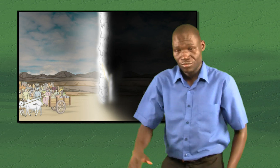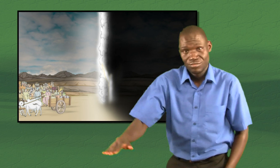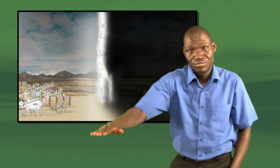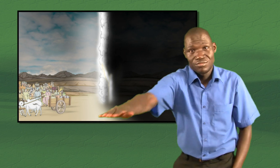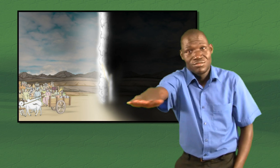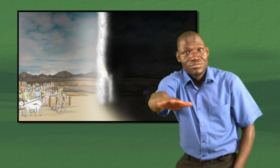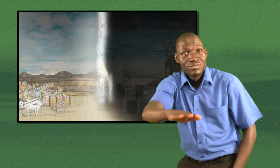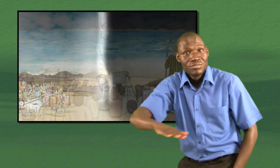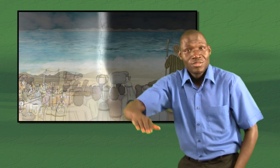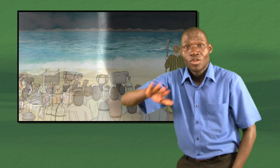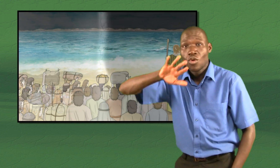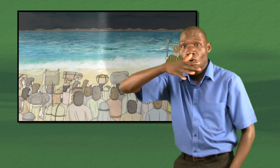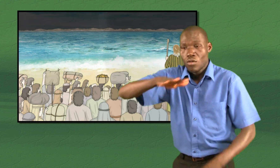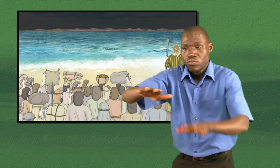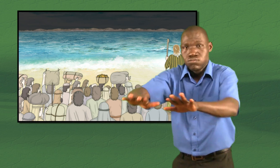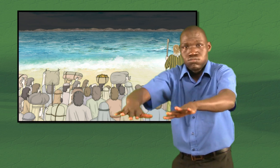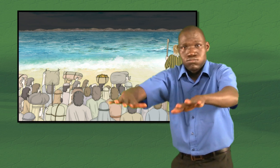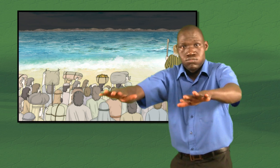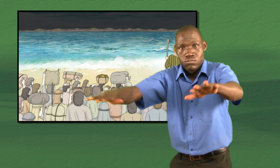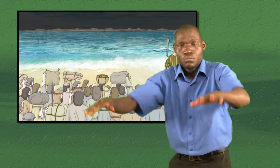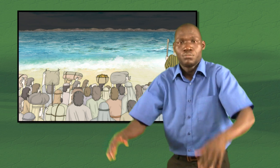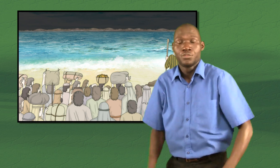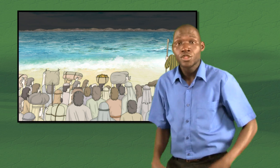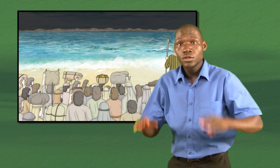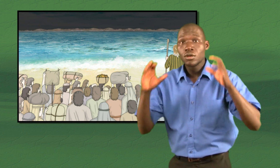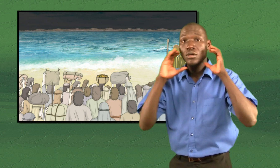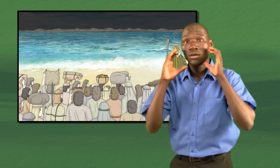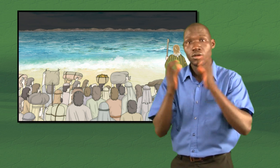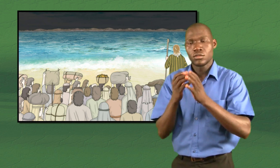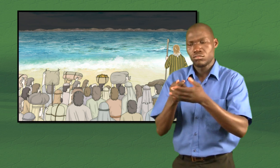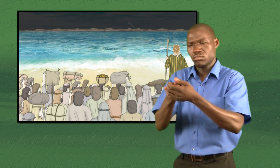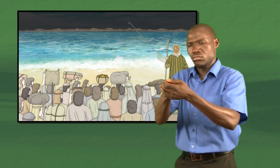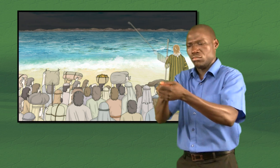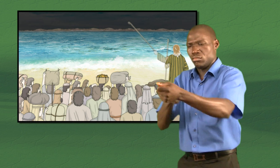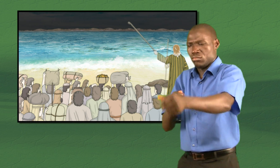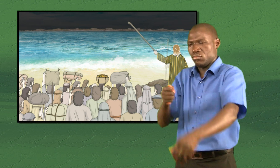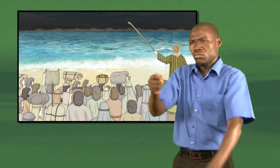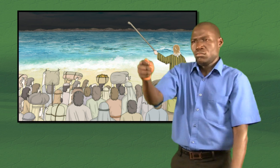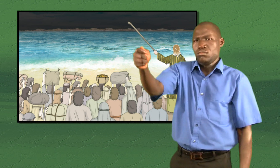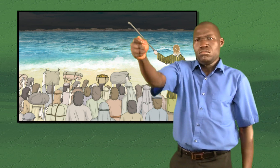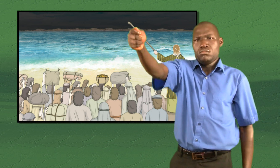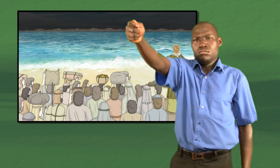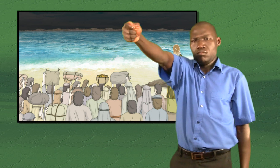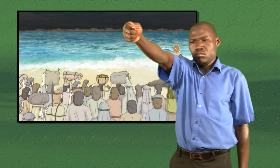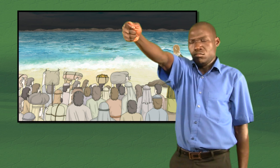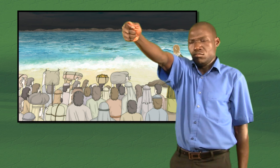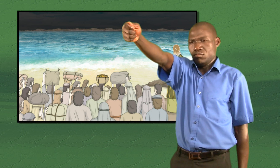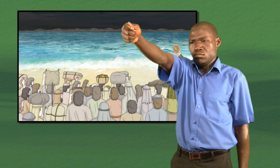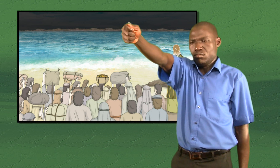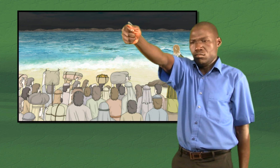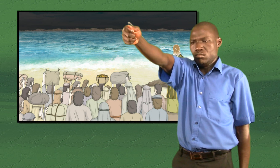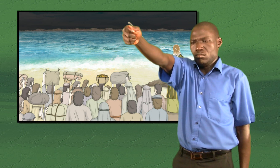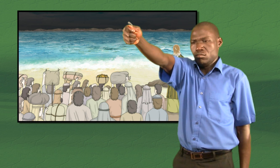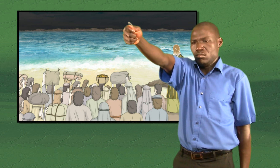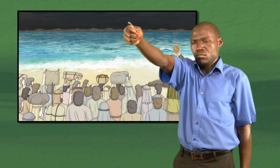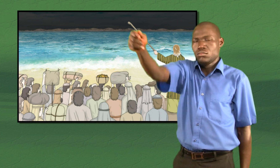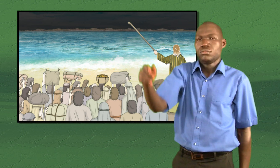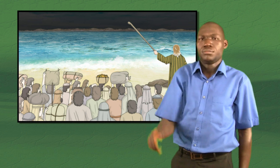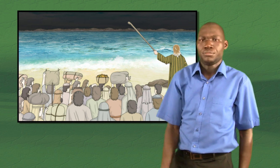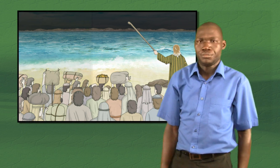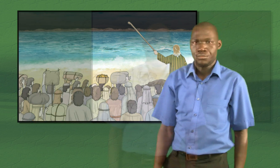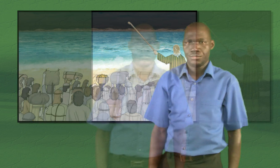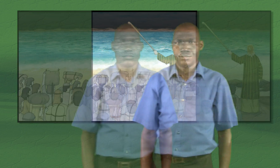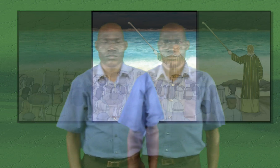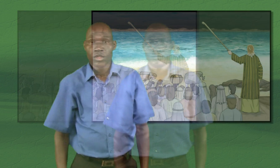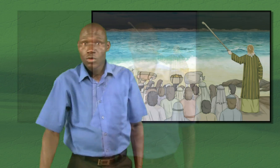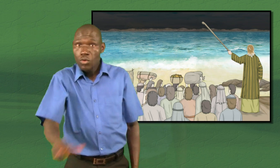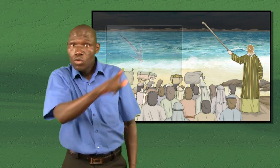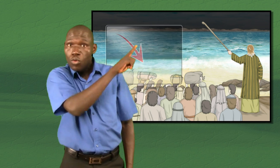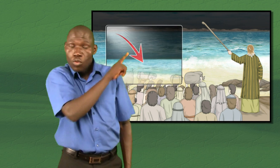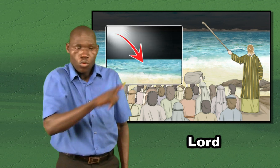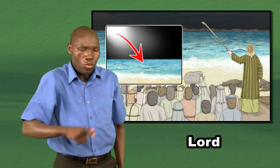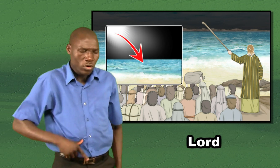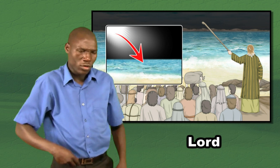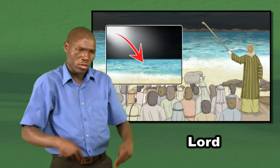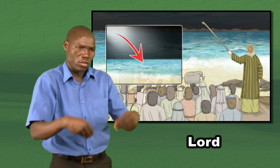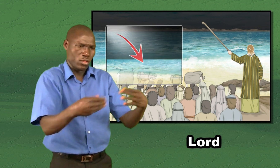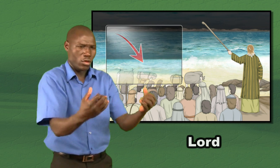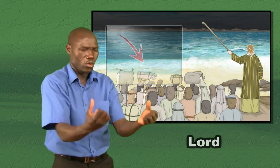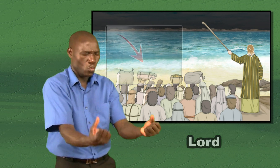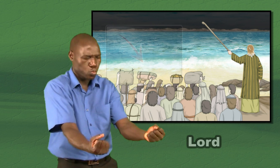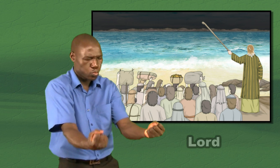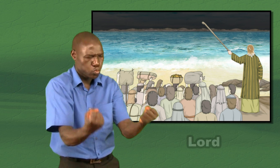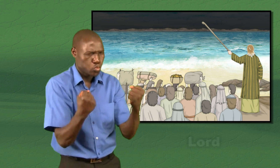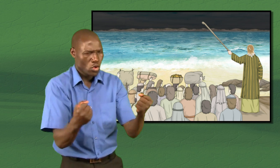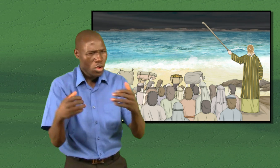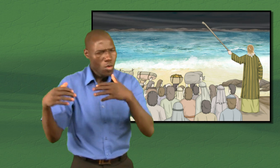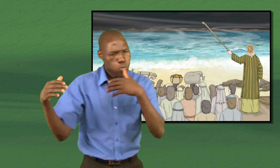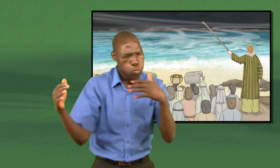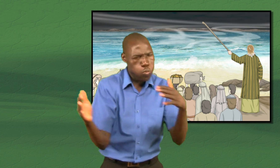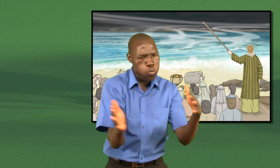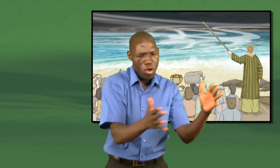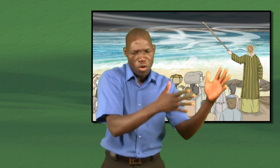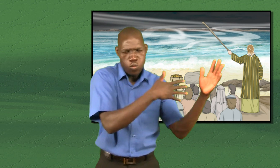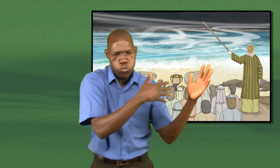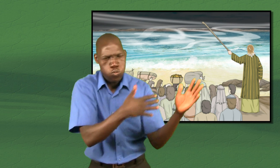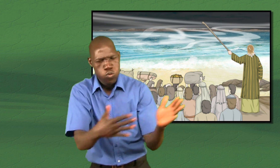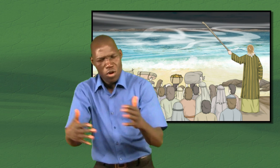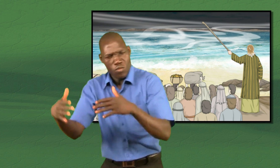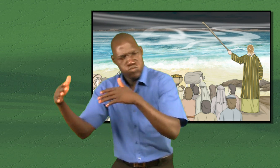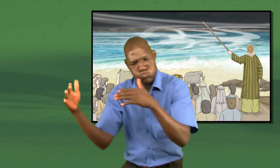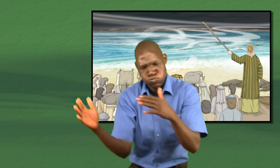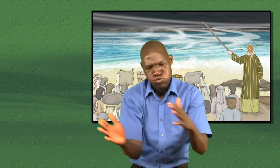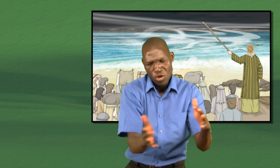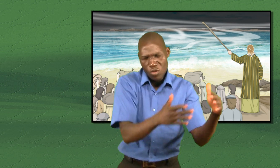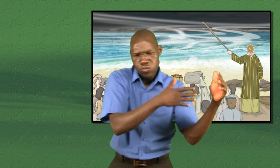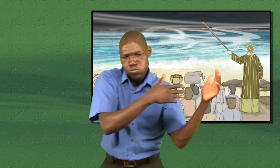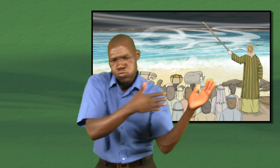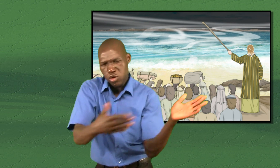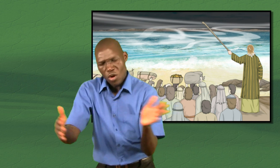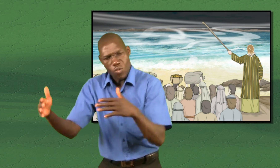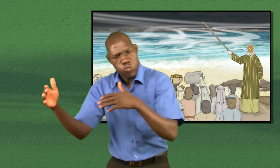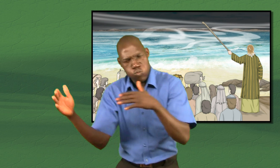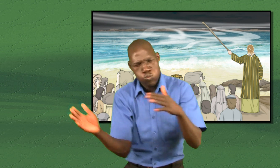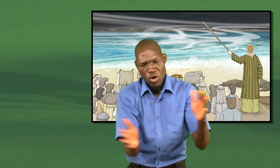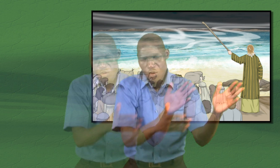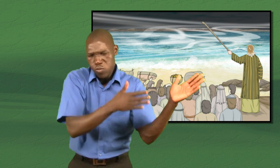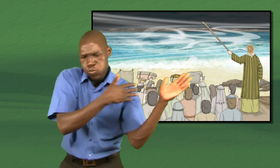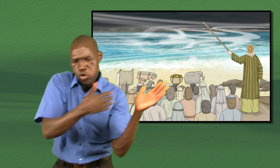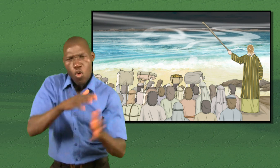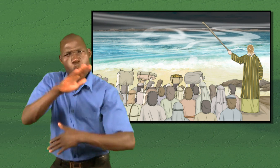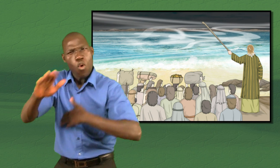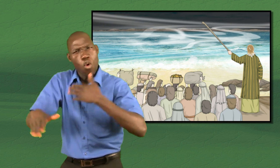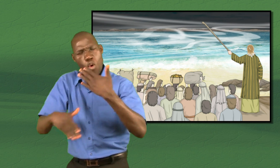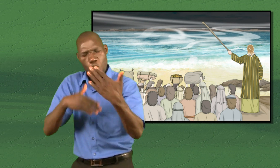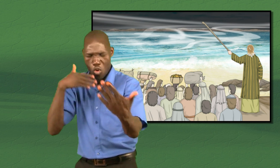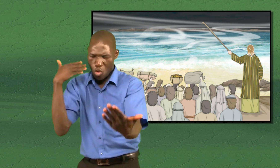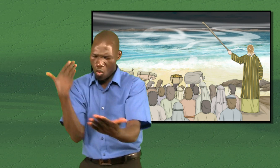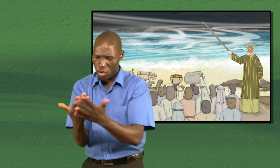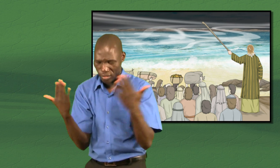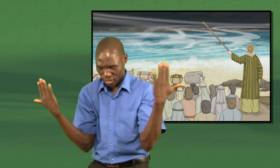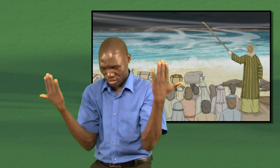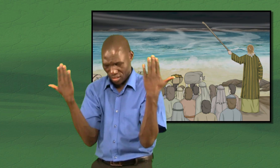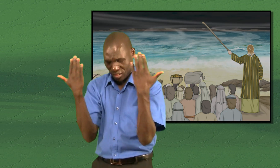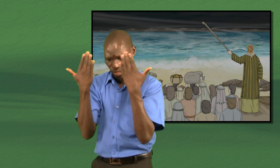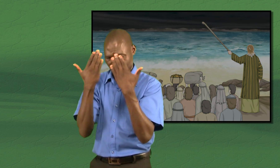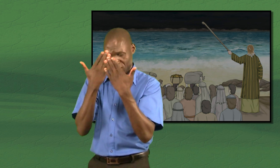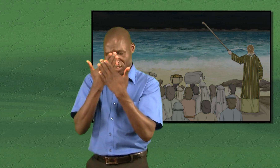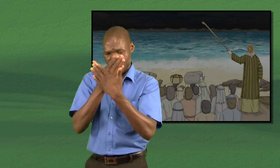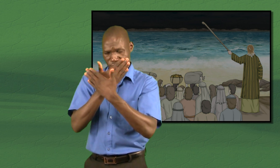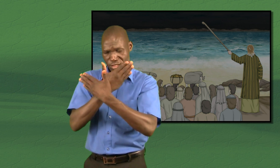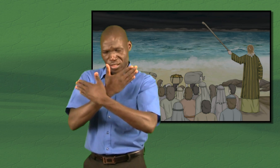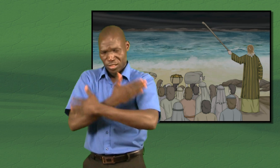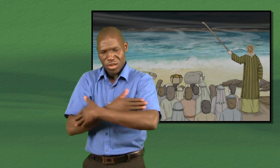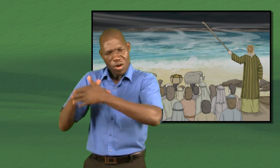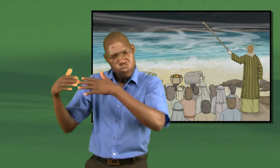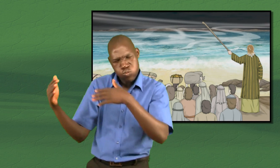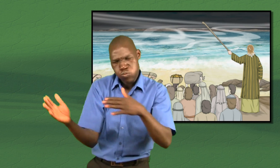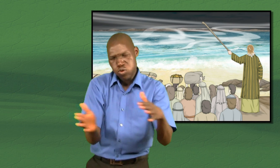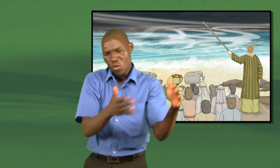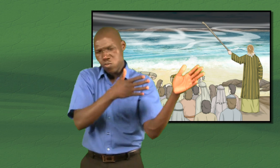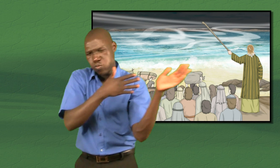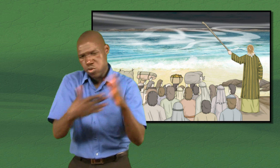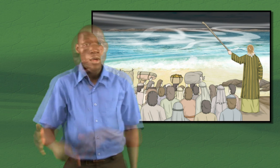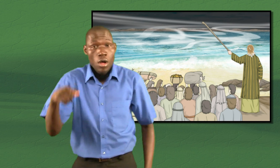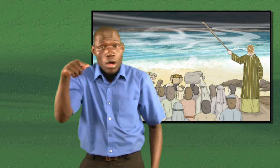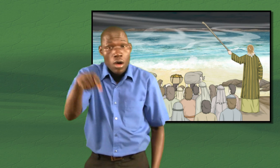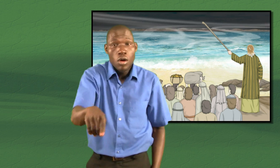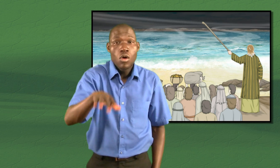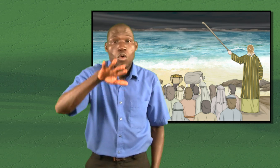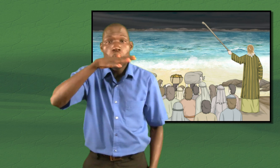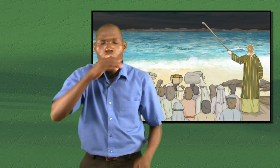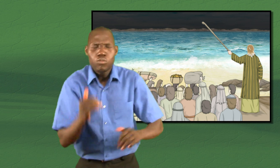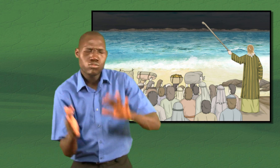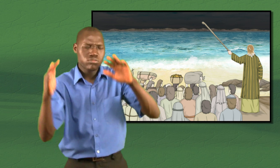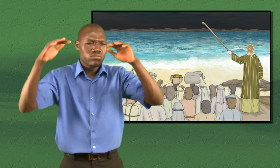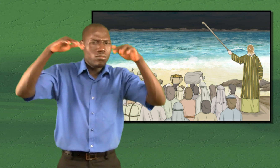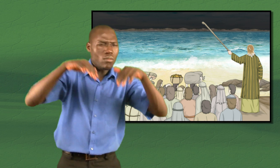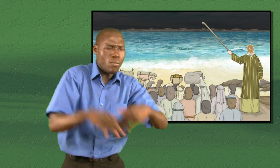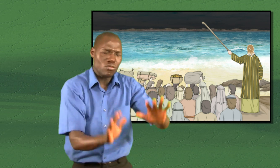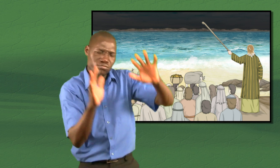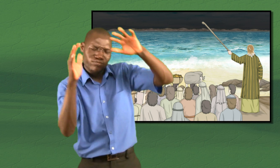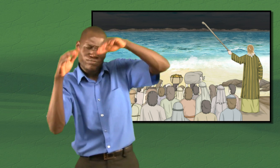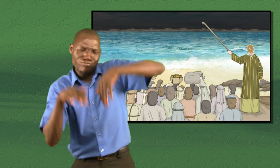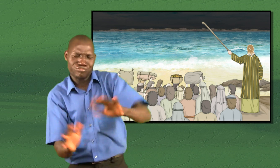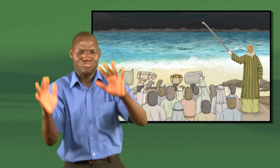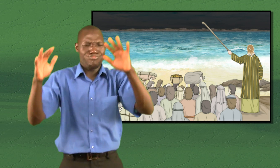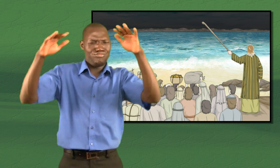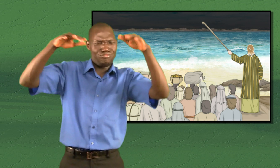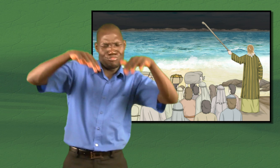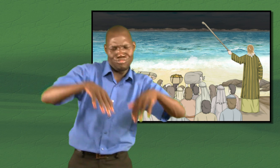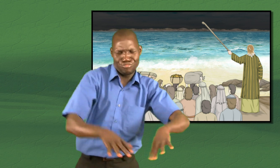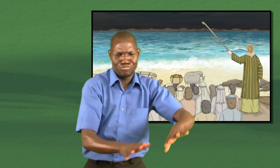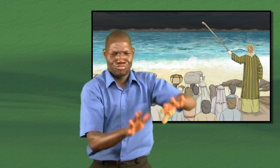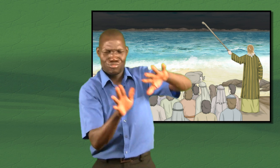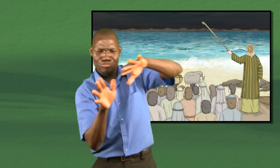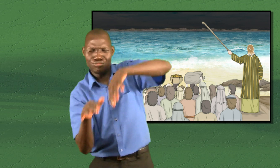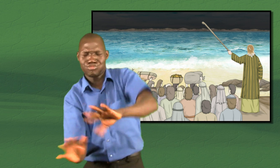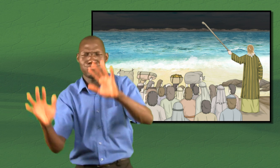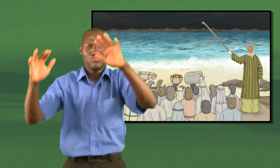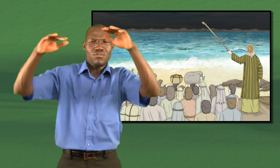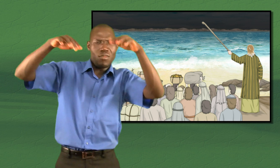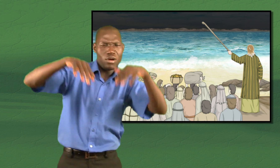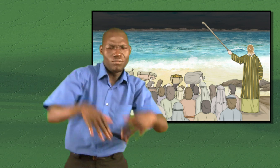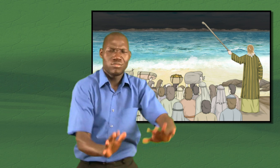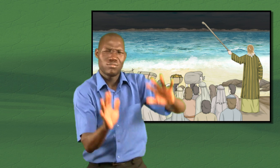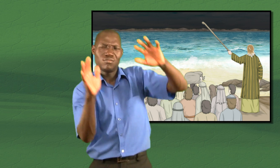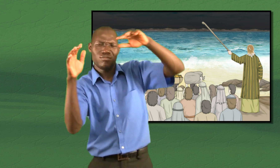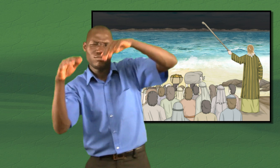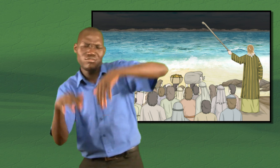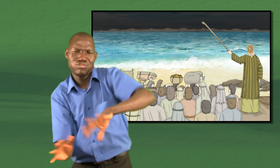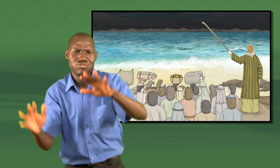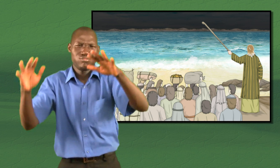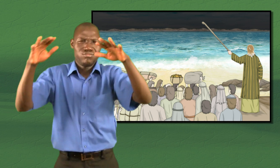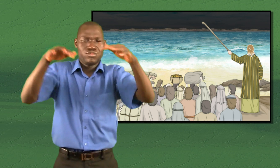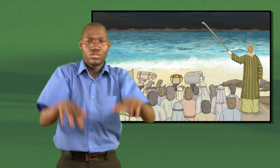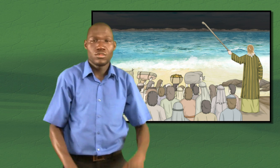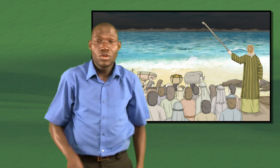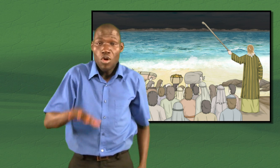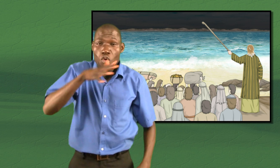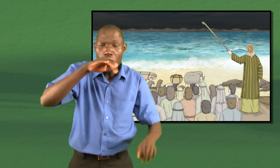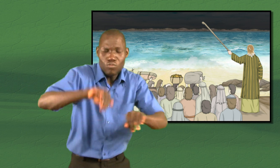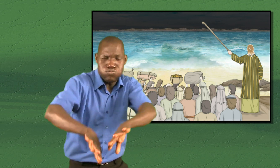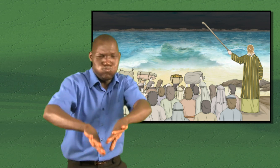Then Moses stretched out his hand over the sea, and all that night the LORD drove back the sea with a strong east wind that turned it into dry land.